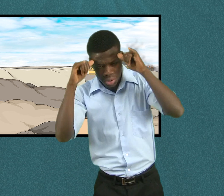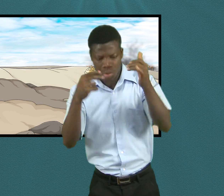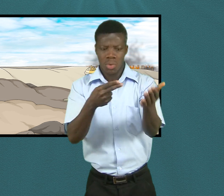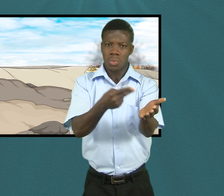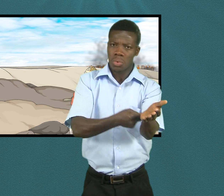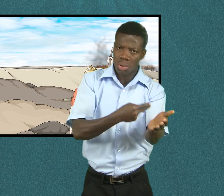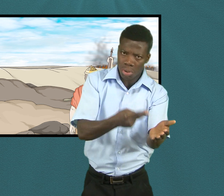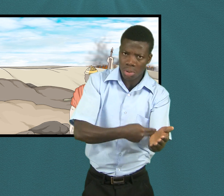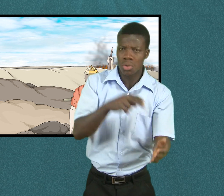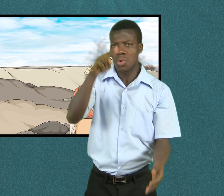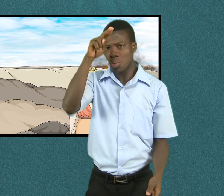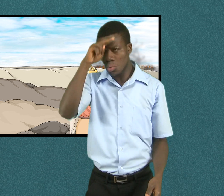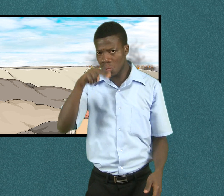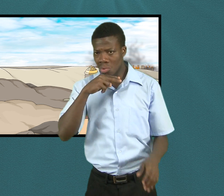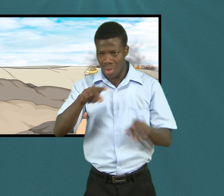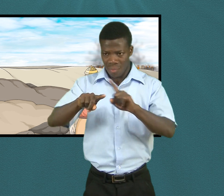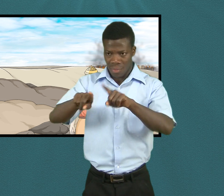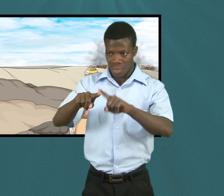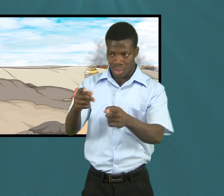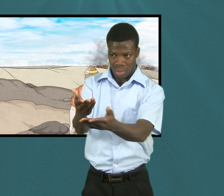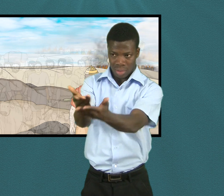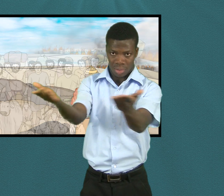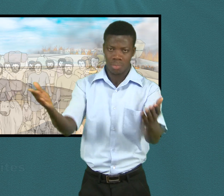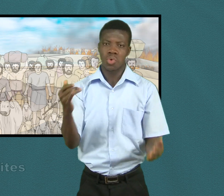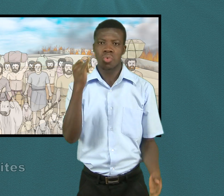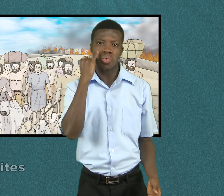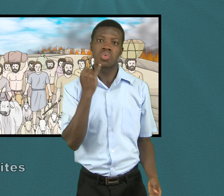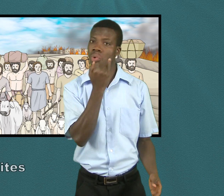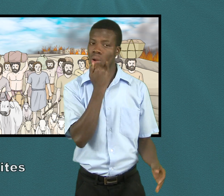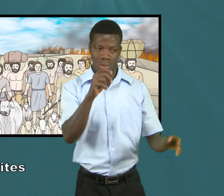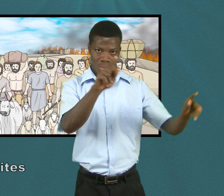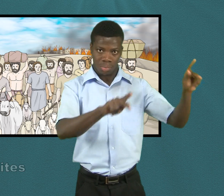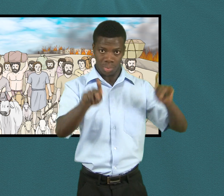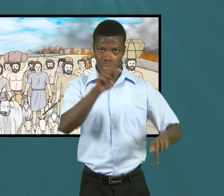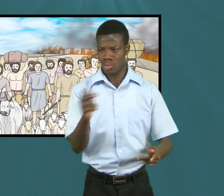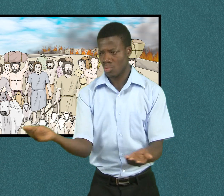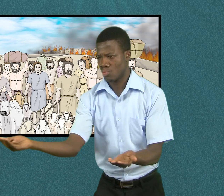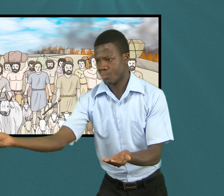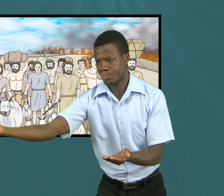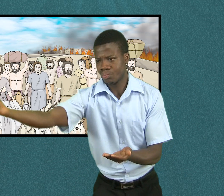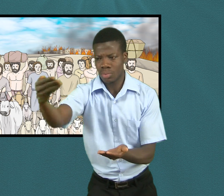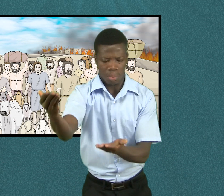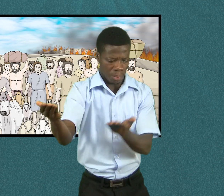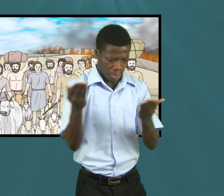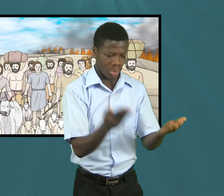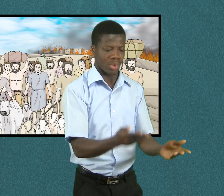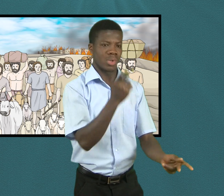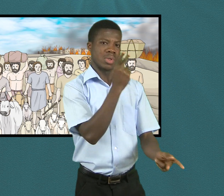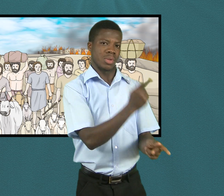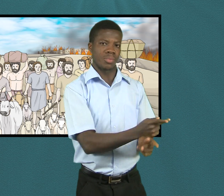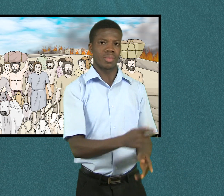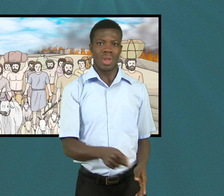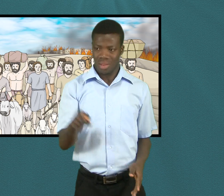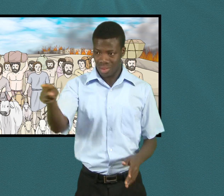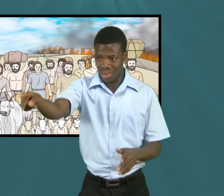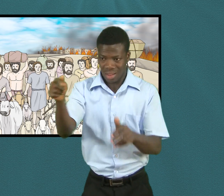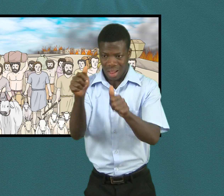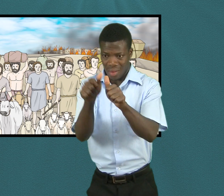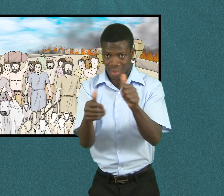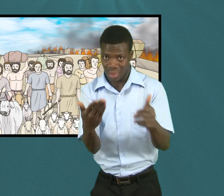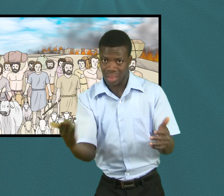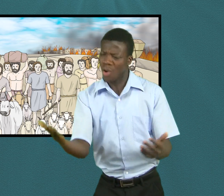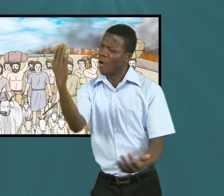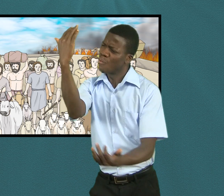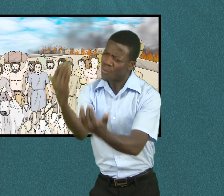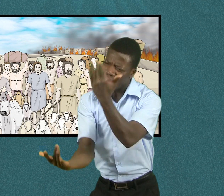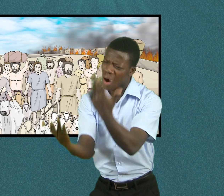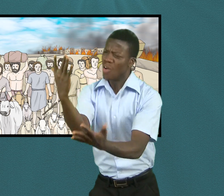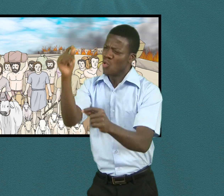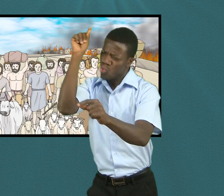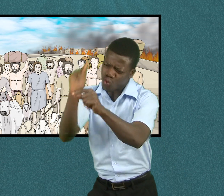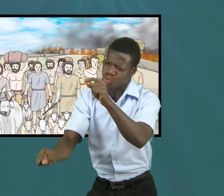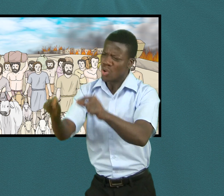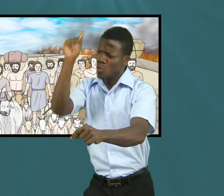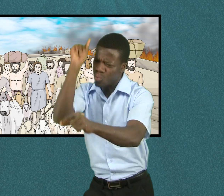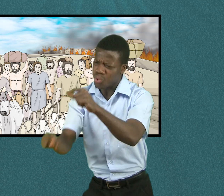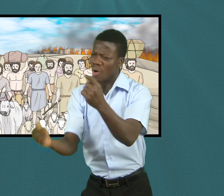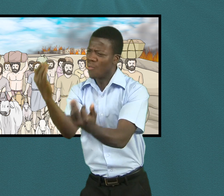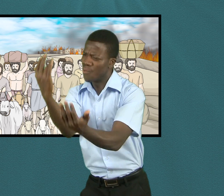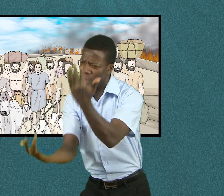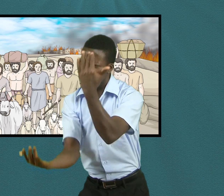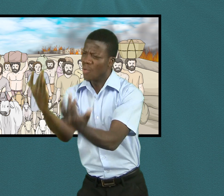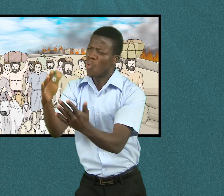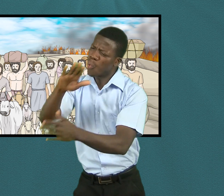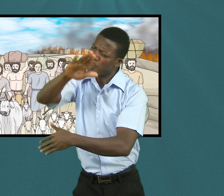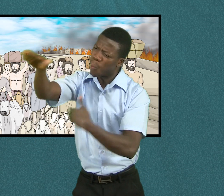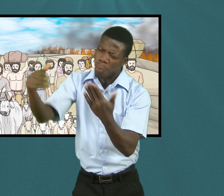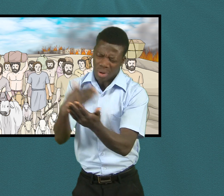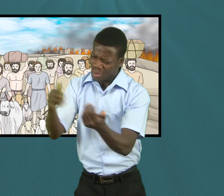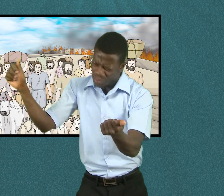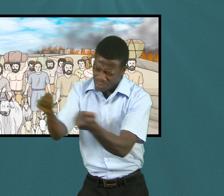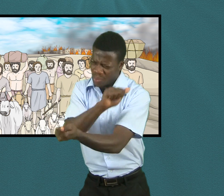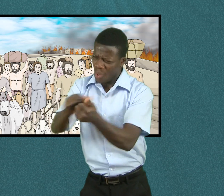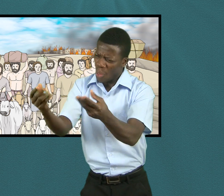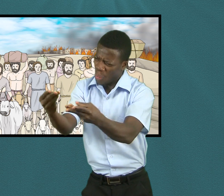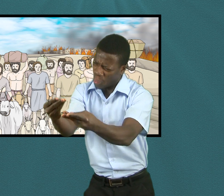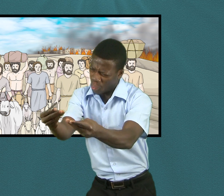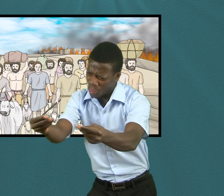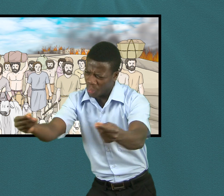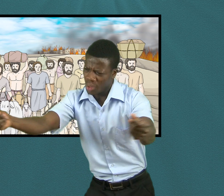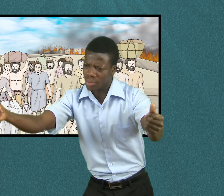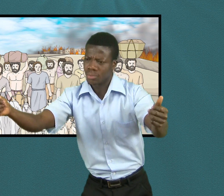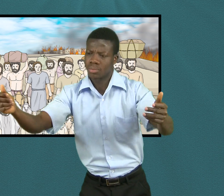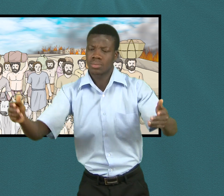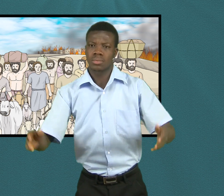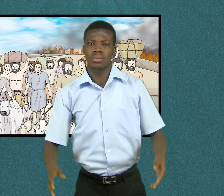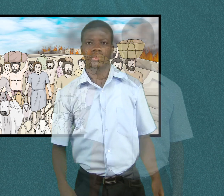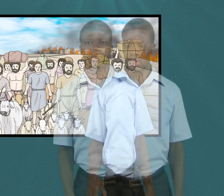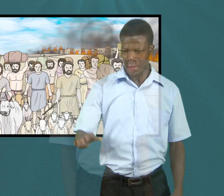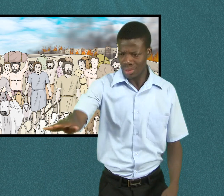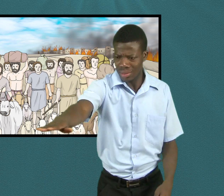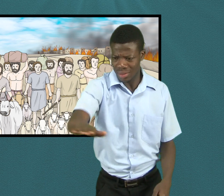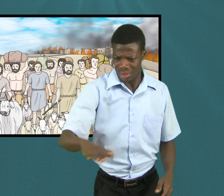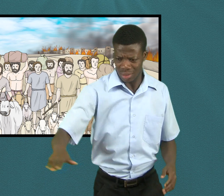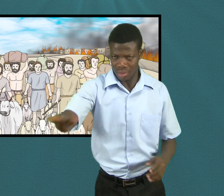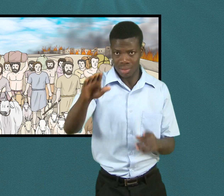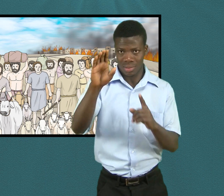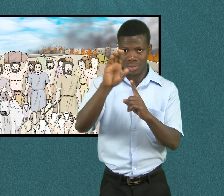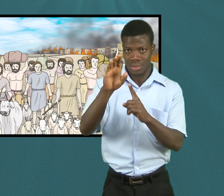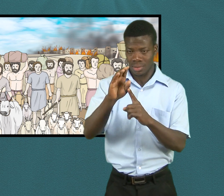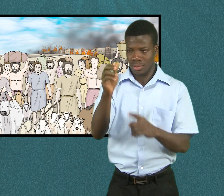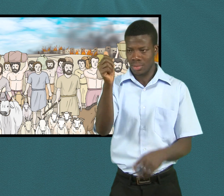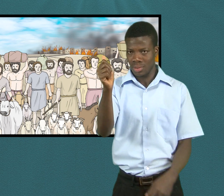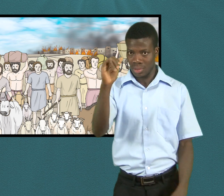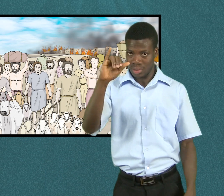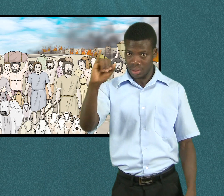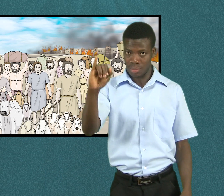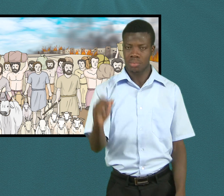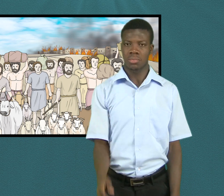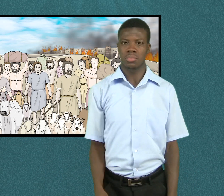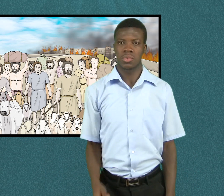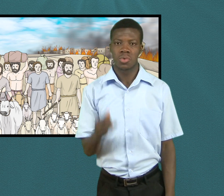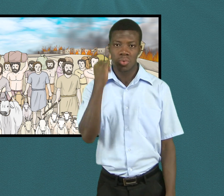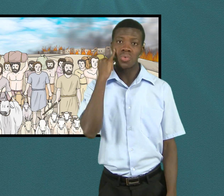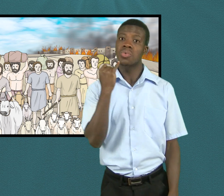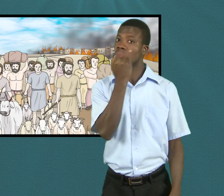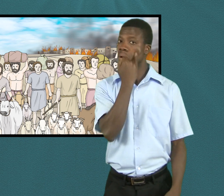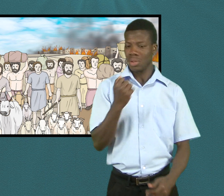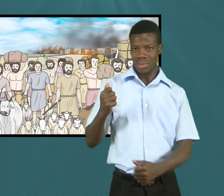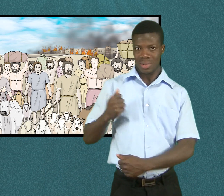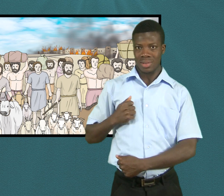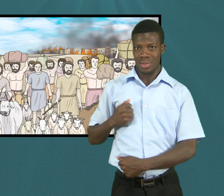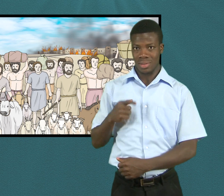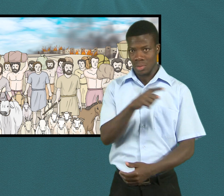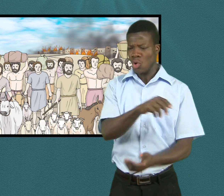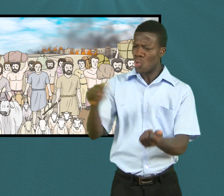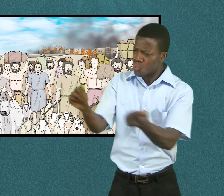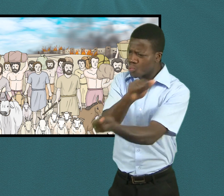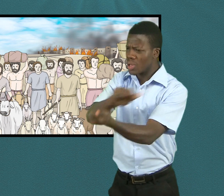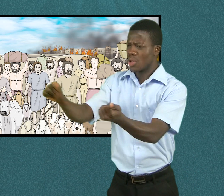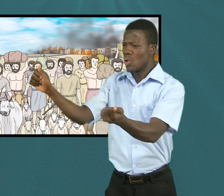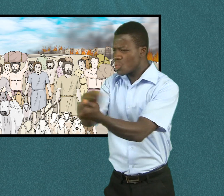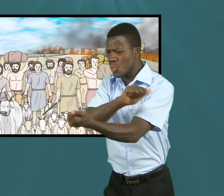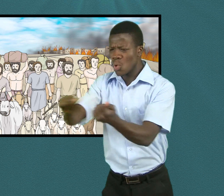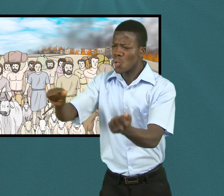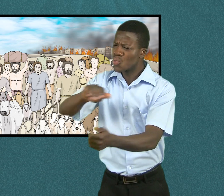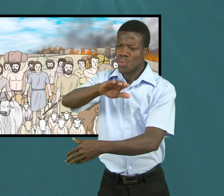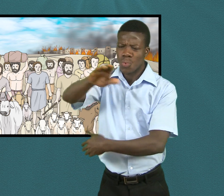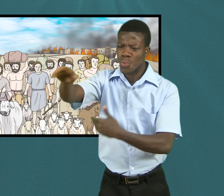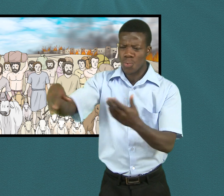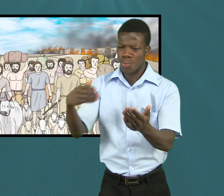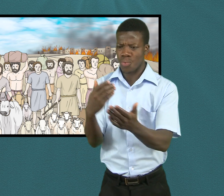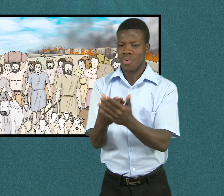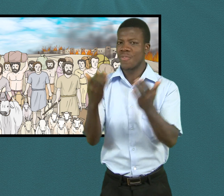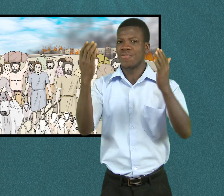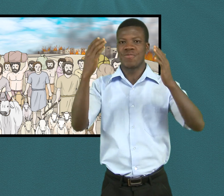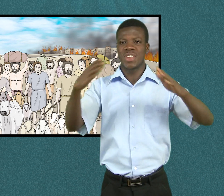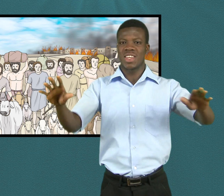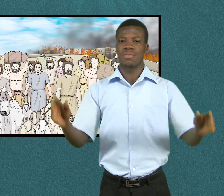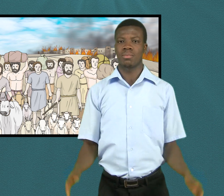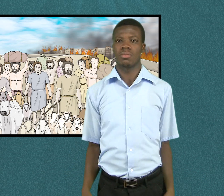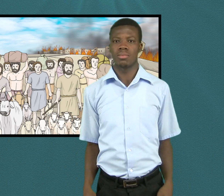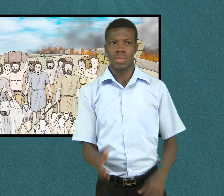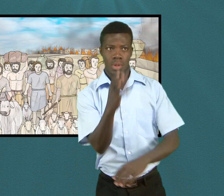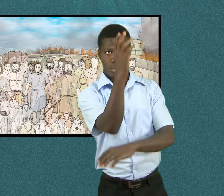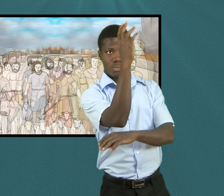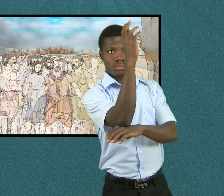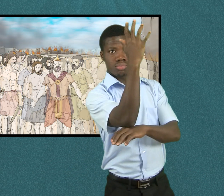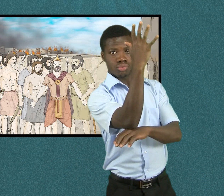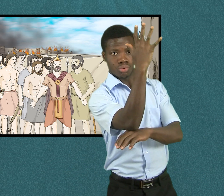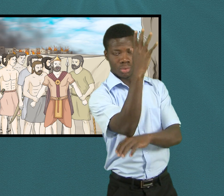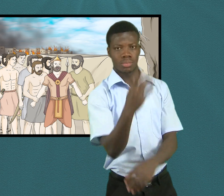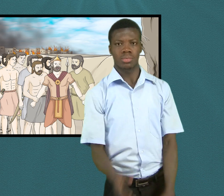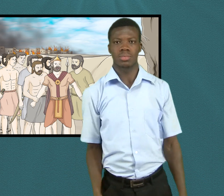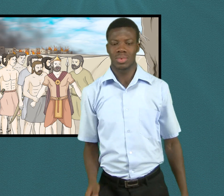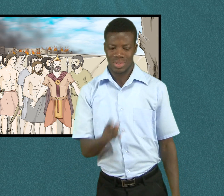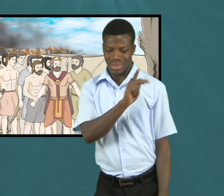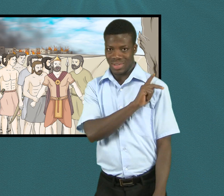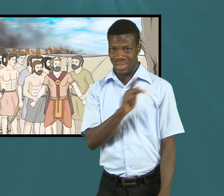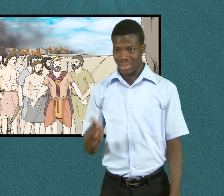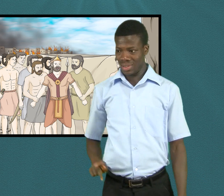Israel took for themselves only the cattle and plunder of that city, as the LORD had commanded Joshua.